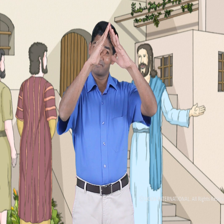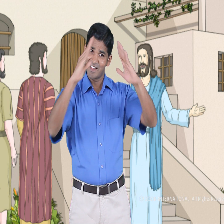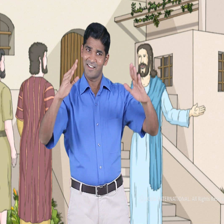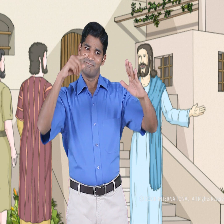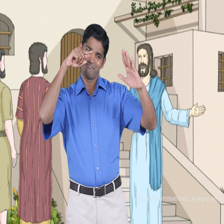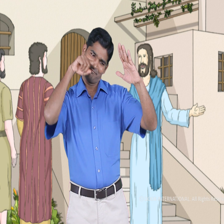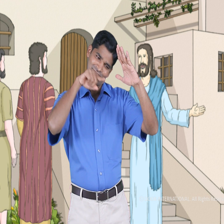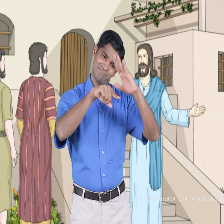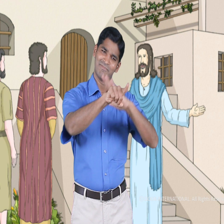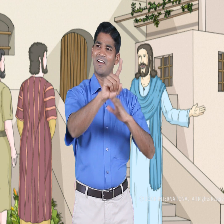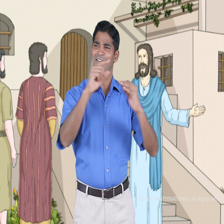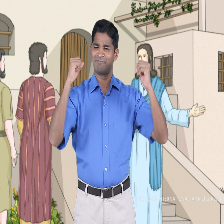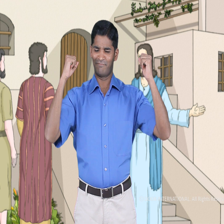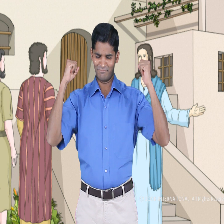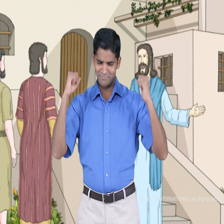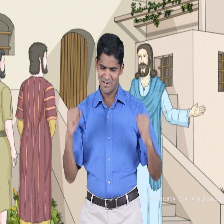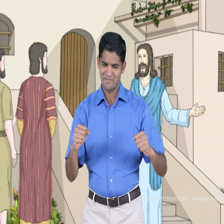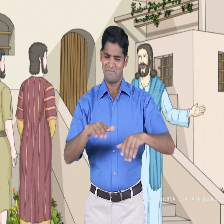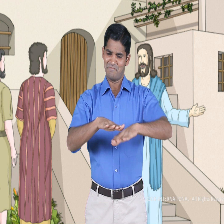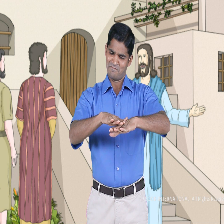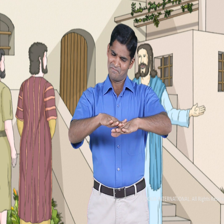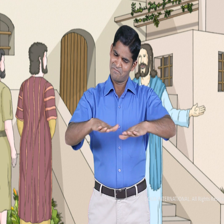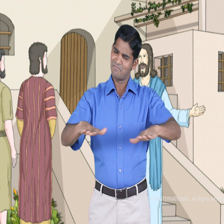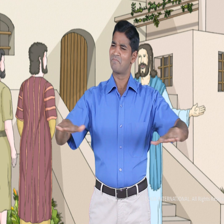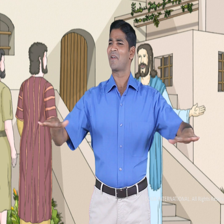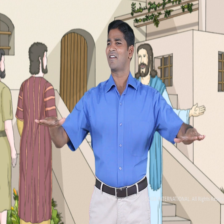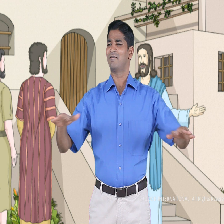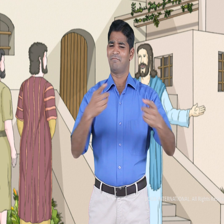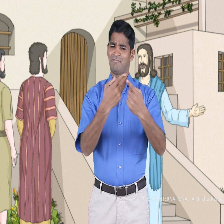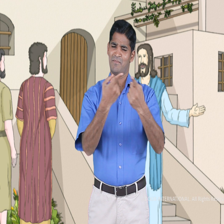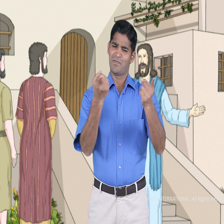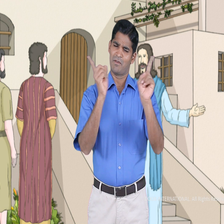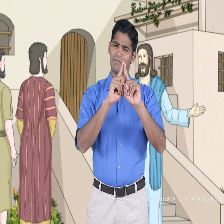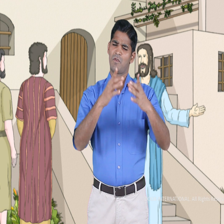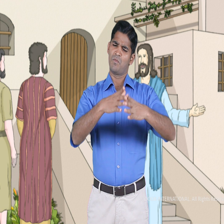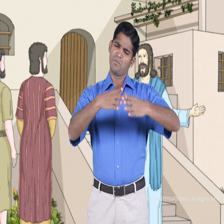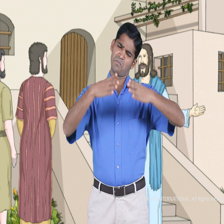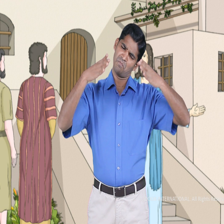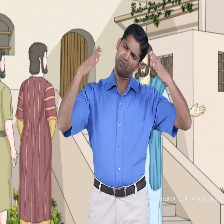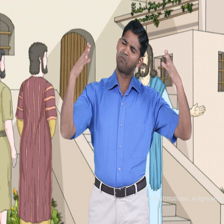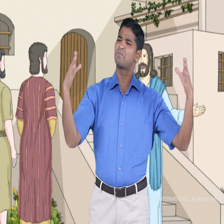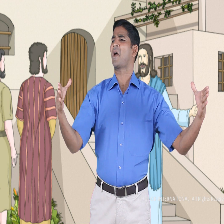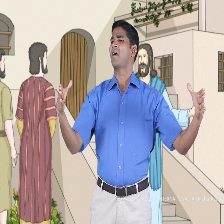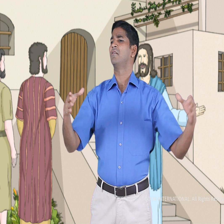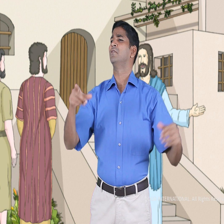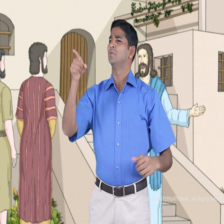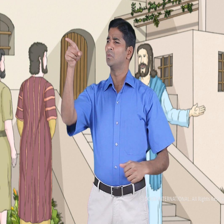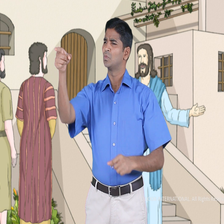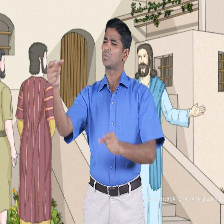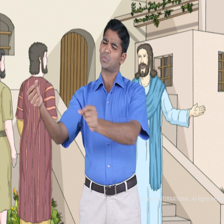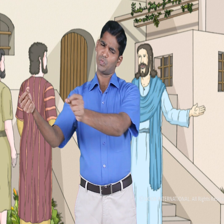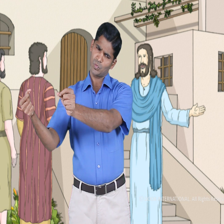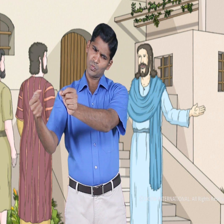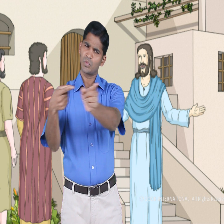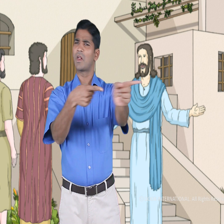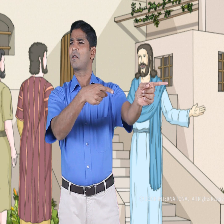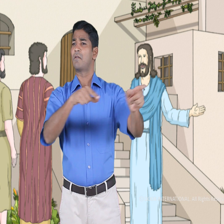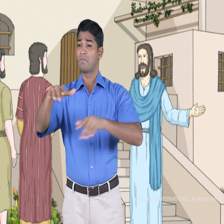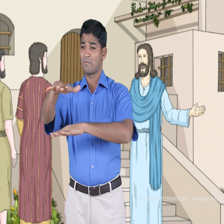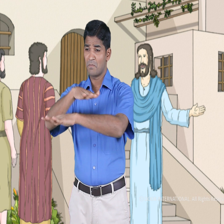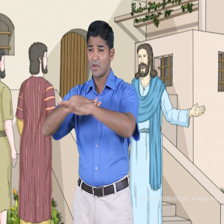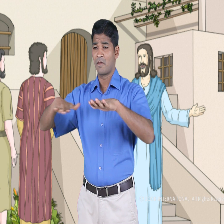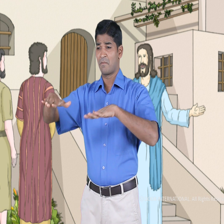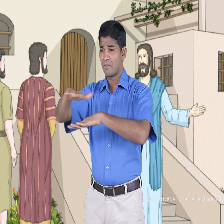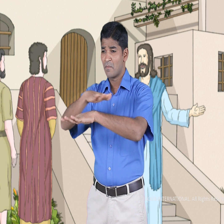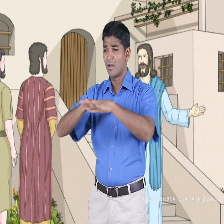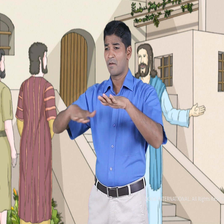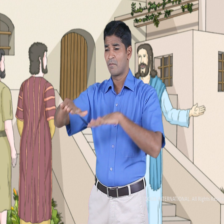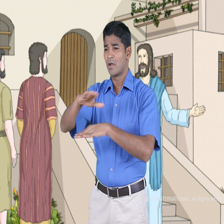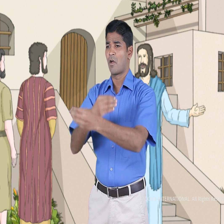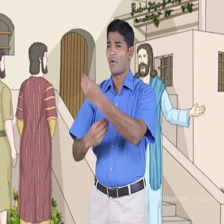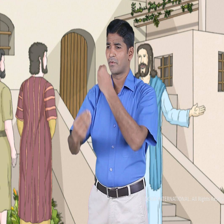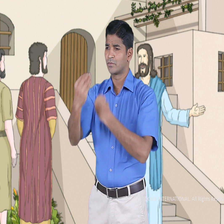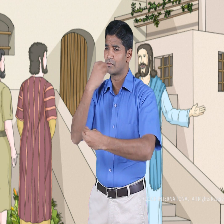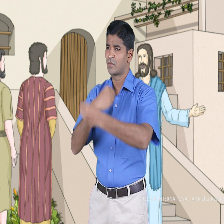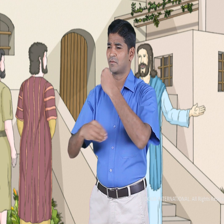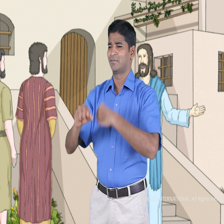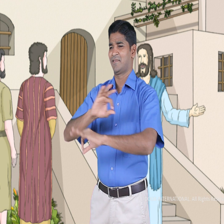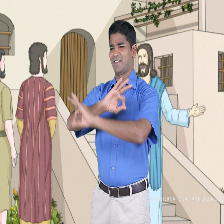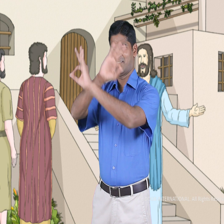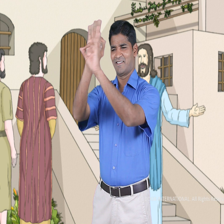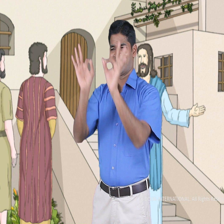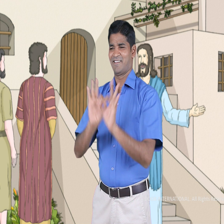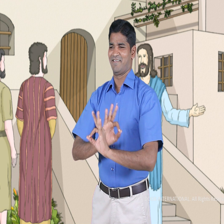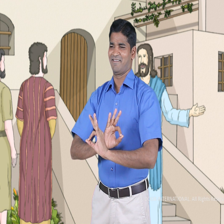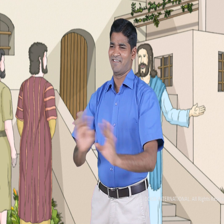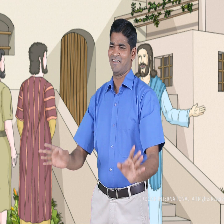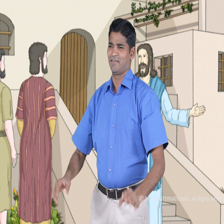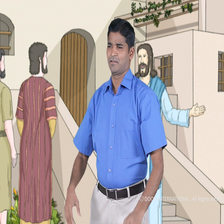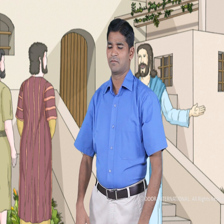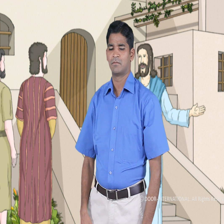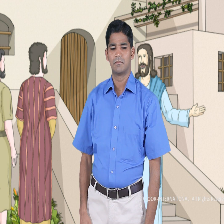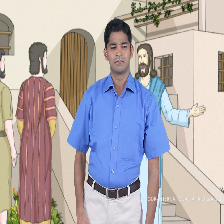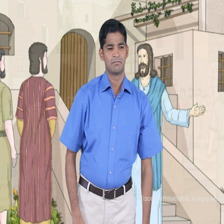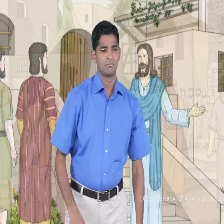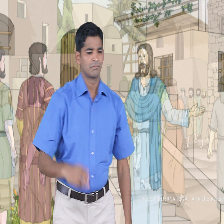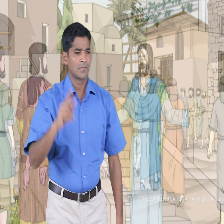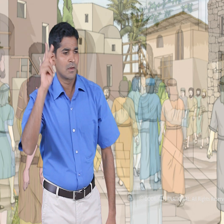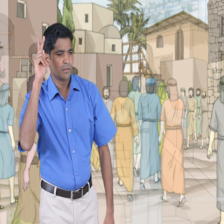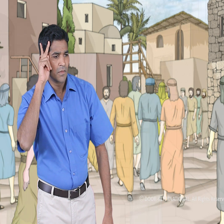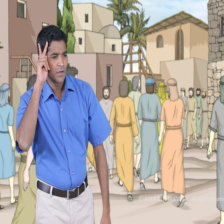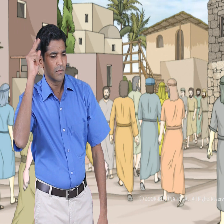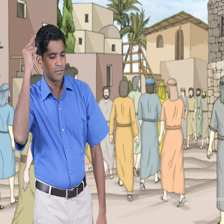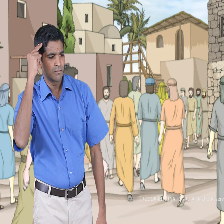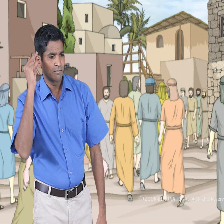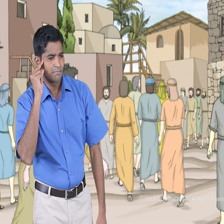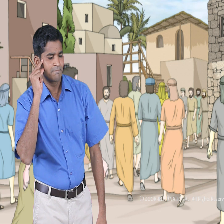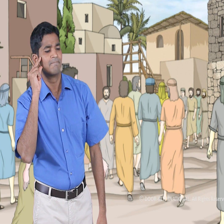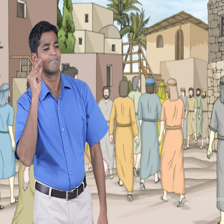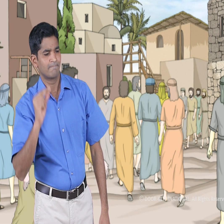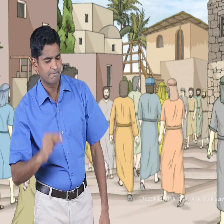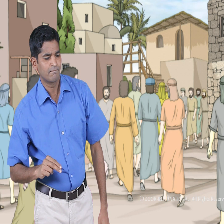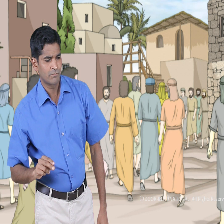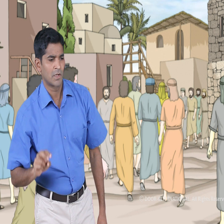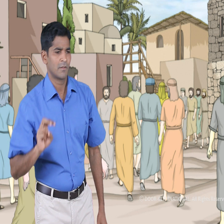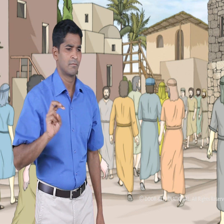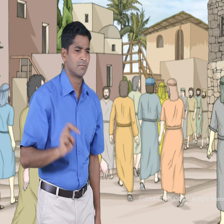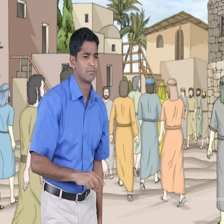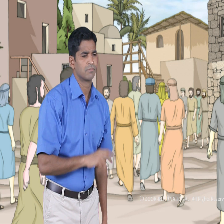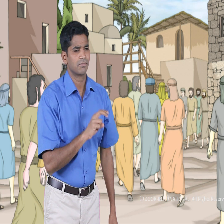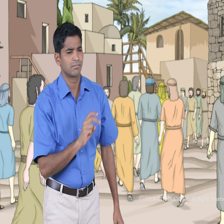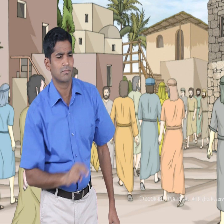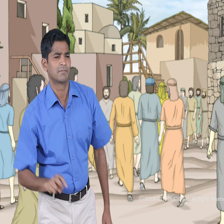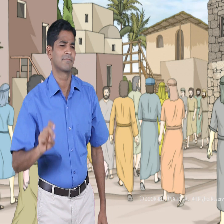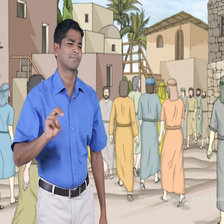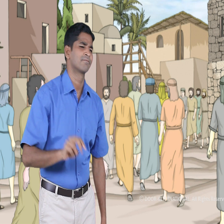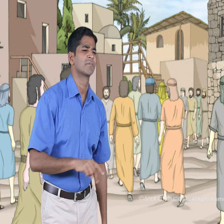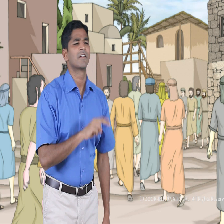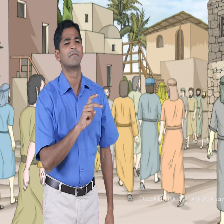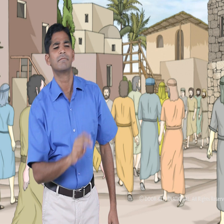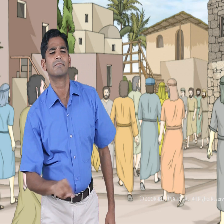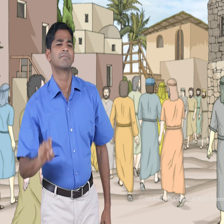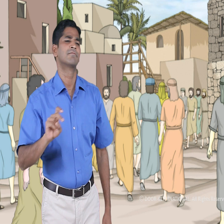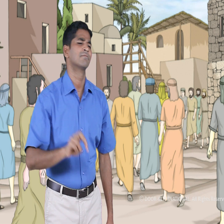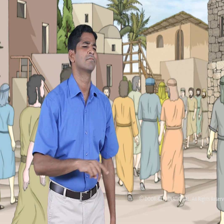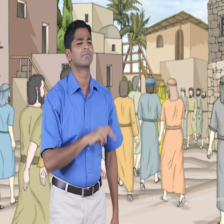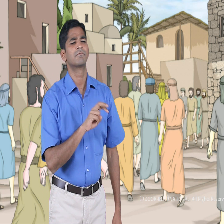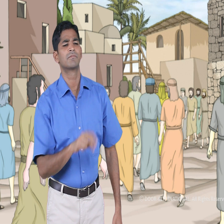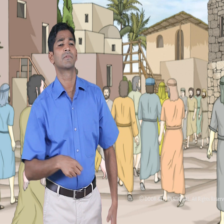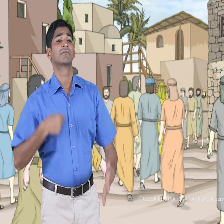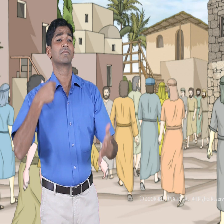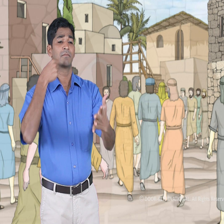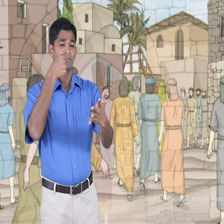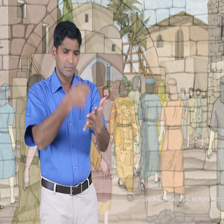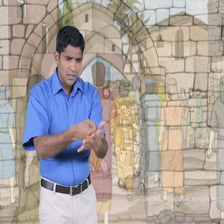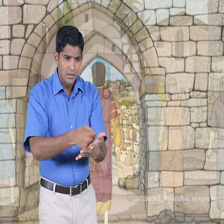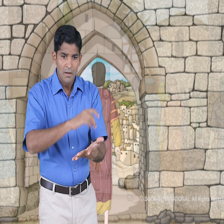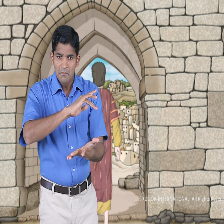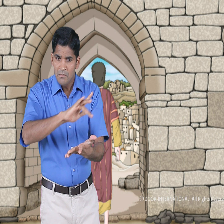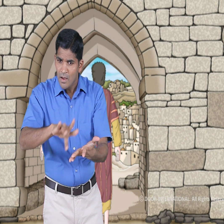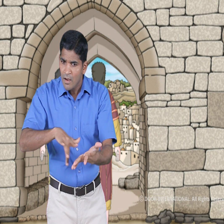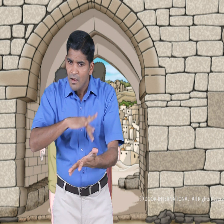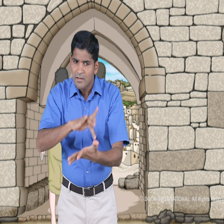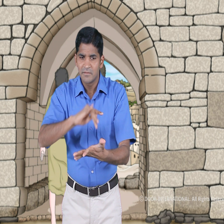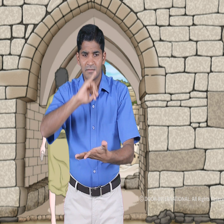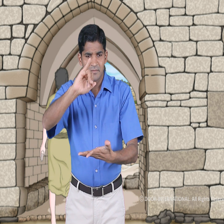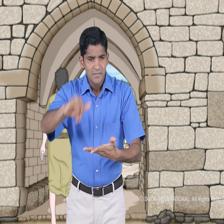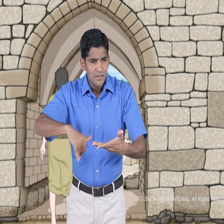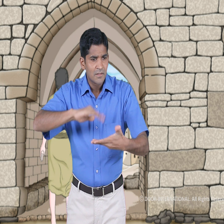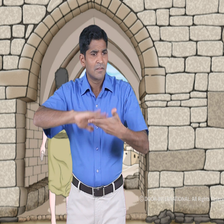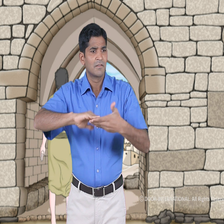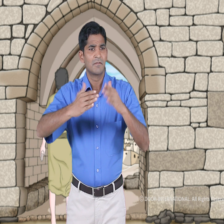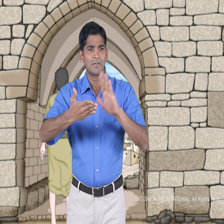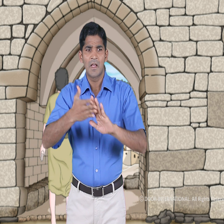And he will show you a large upper room, already furnished. Make preparations there.”